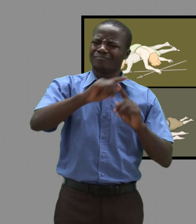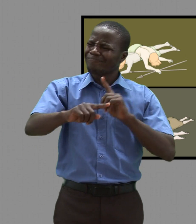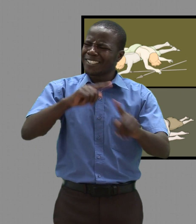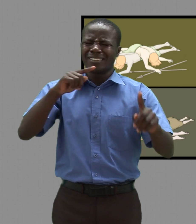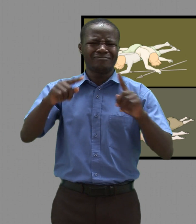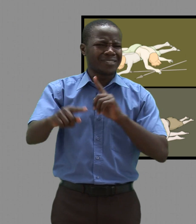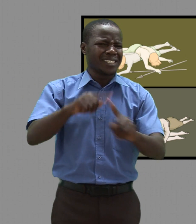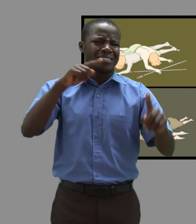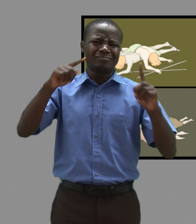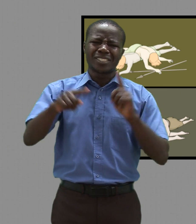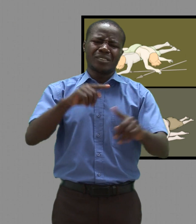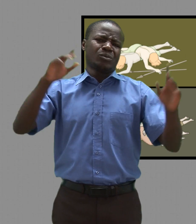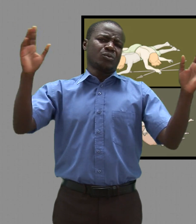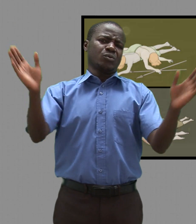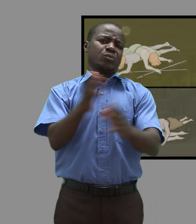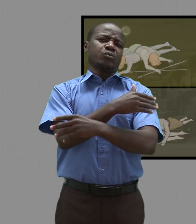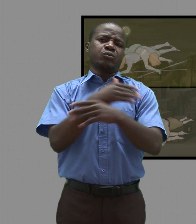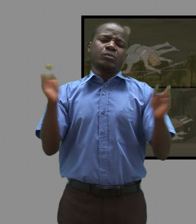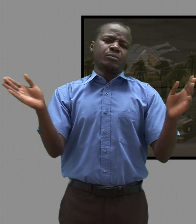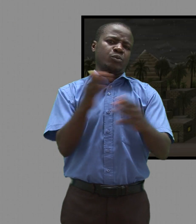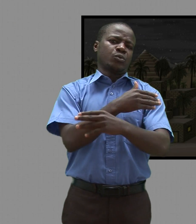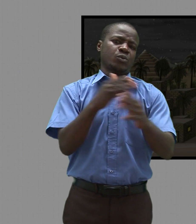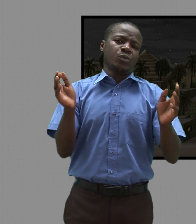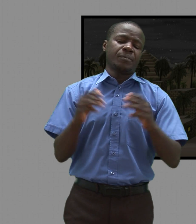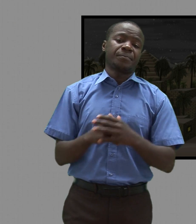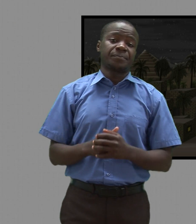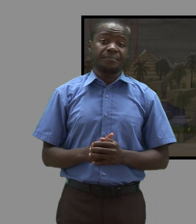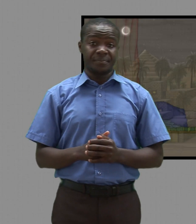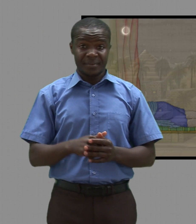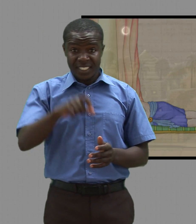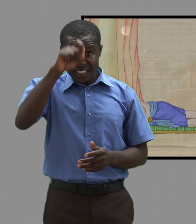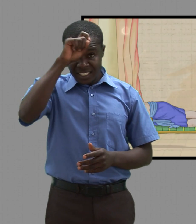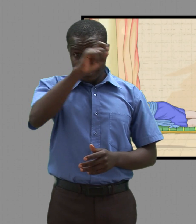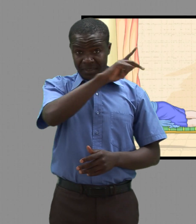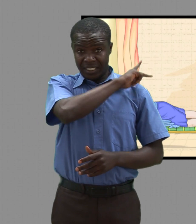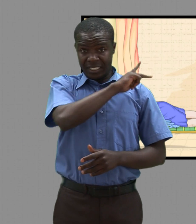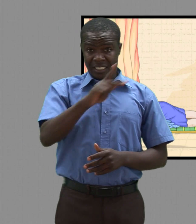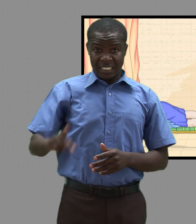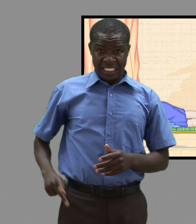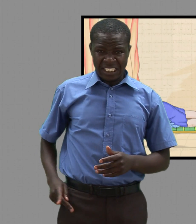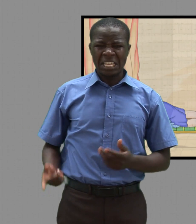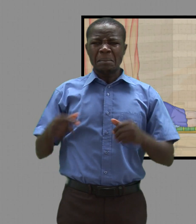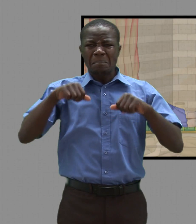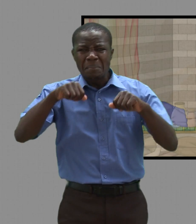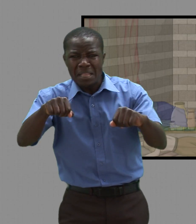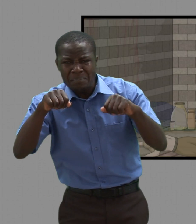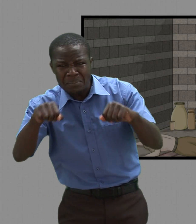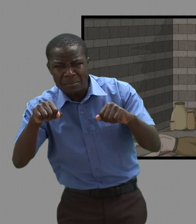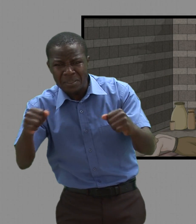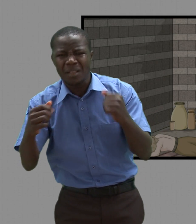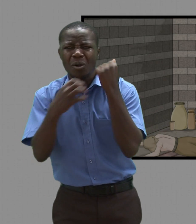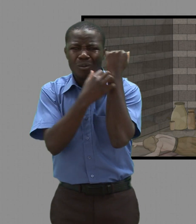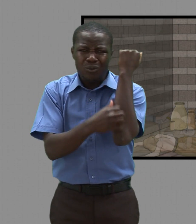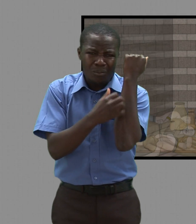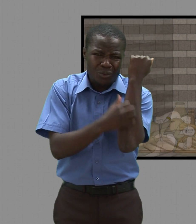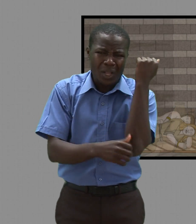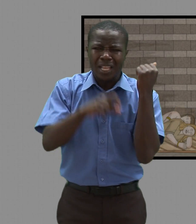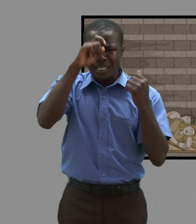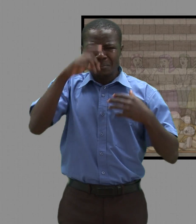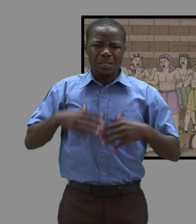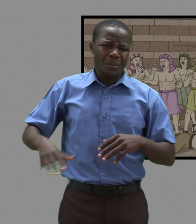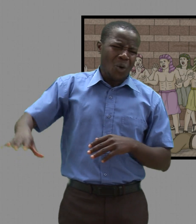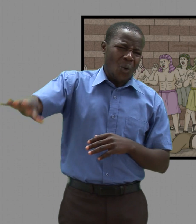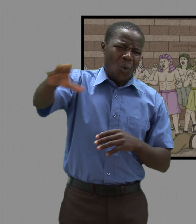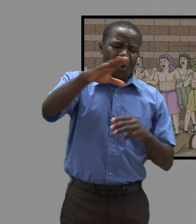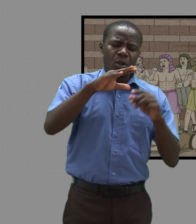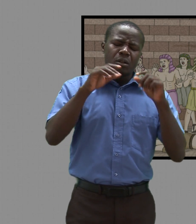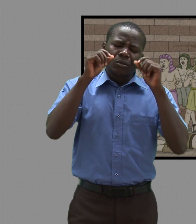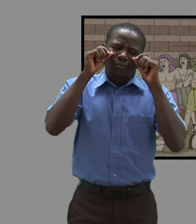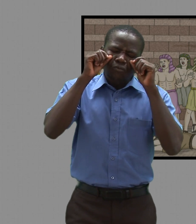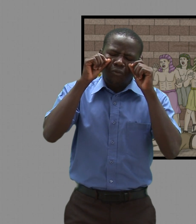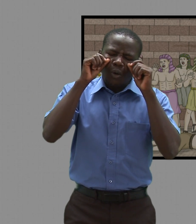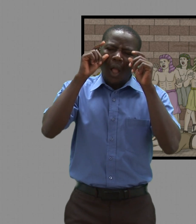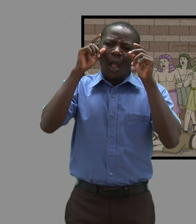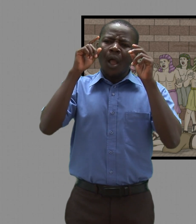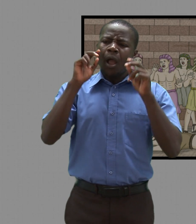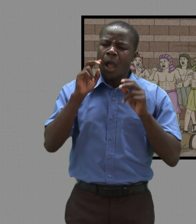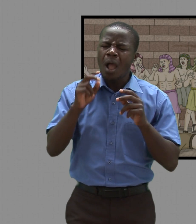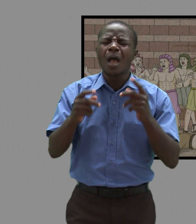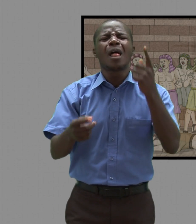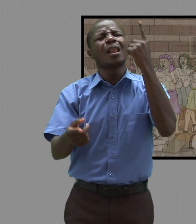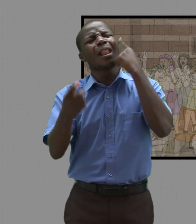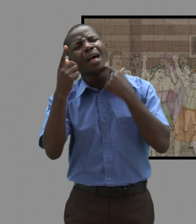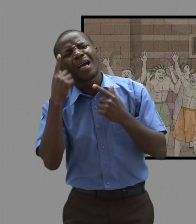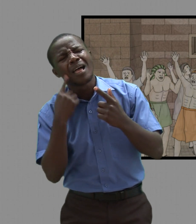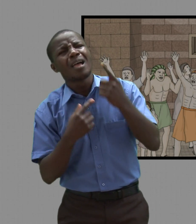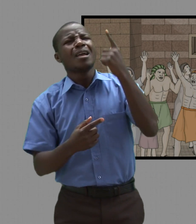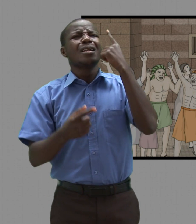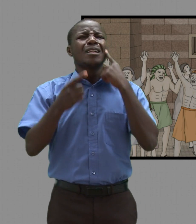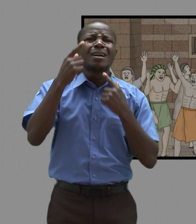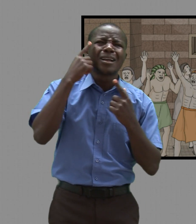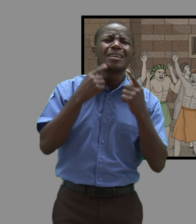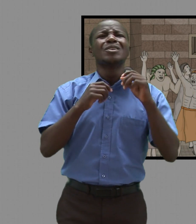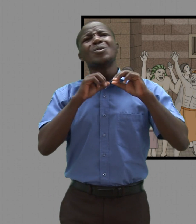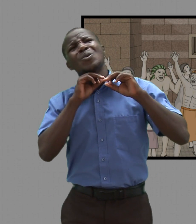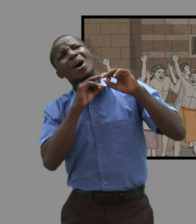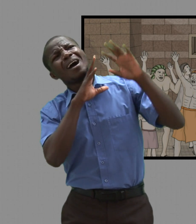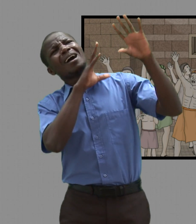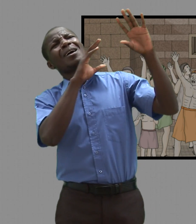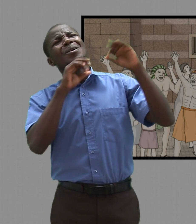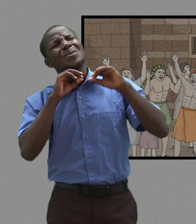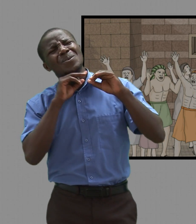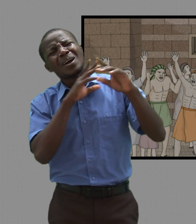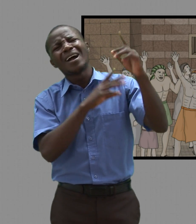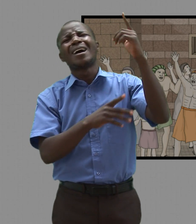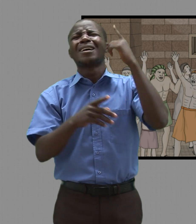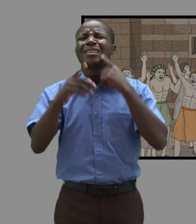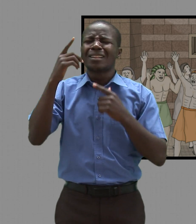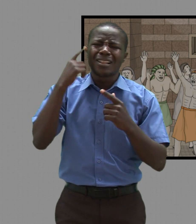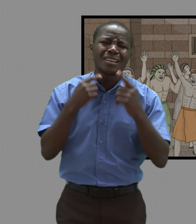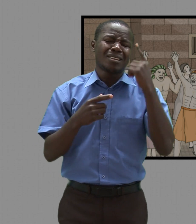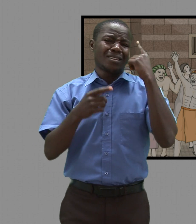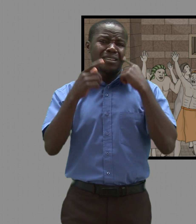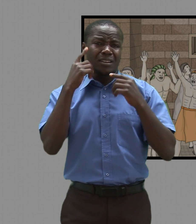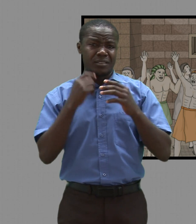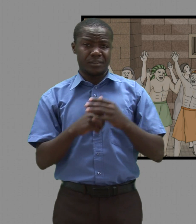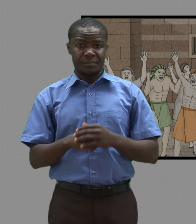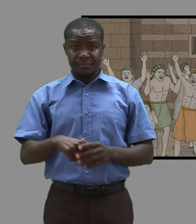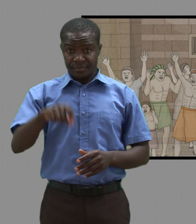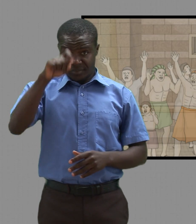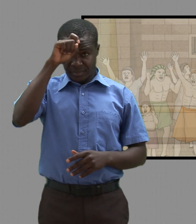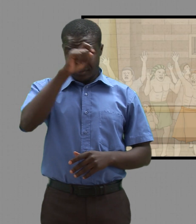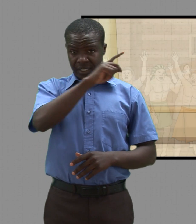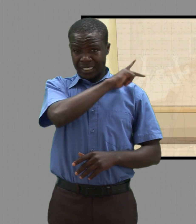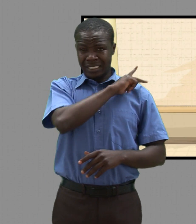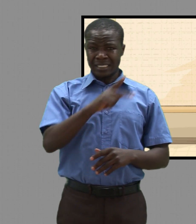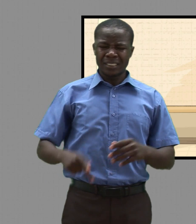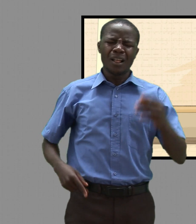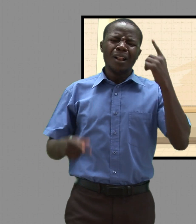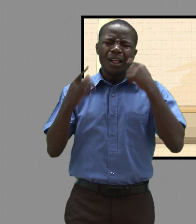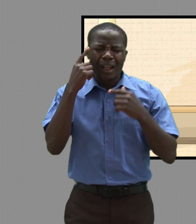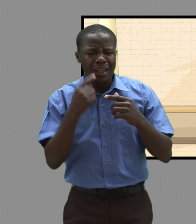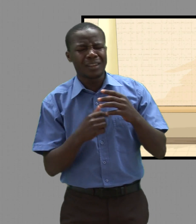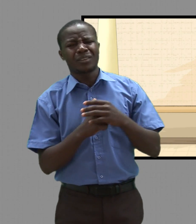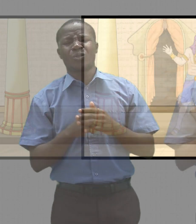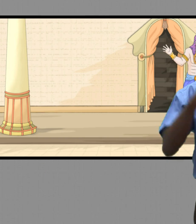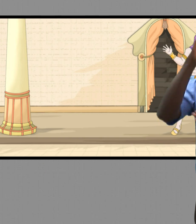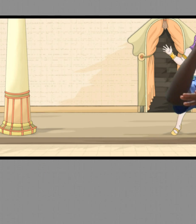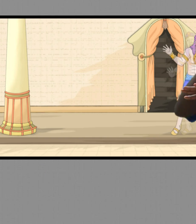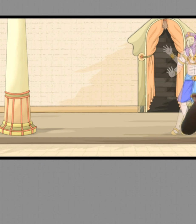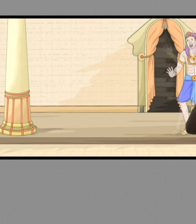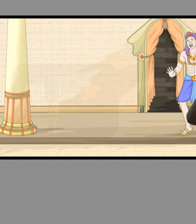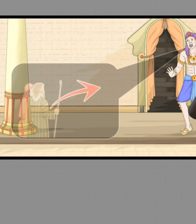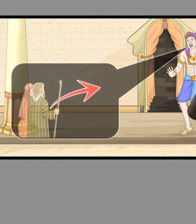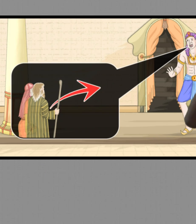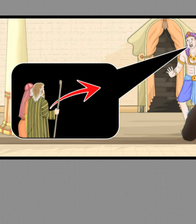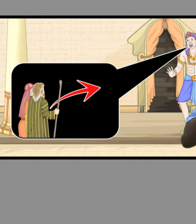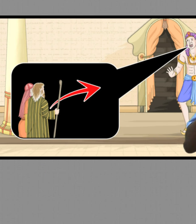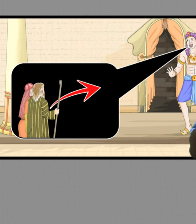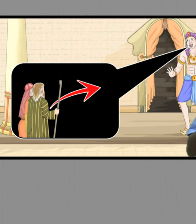During the night Pharaoh got up—he and all his officials and all the Egyptians—and there was loud wailing in Egypt; for there was no house without someone dead.